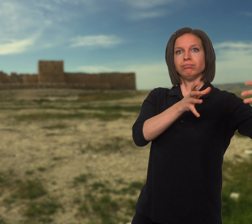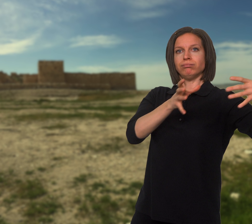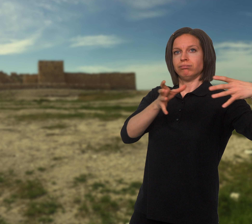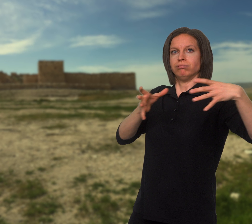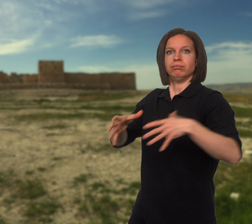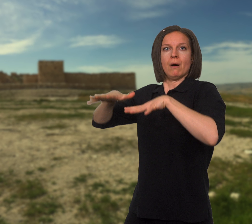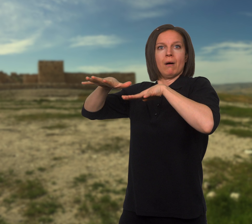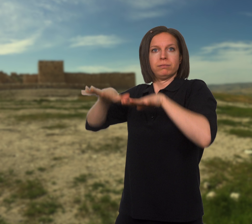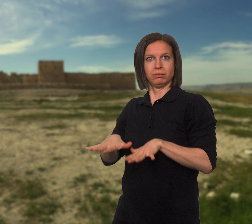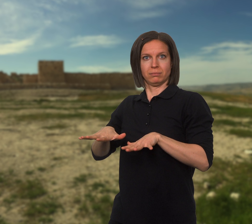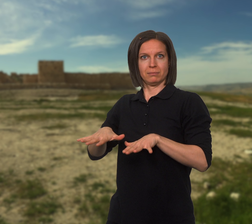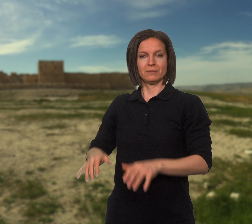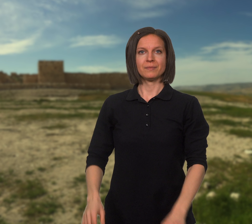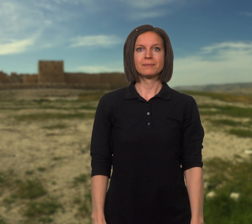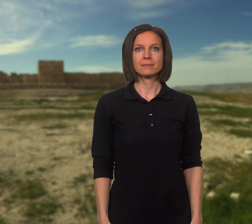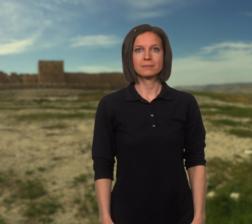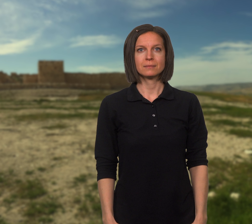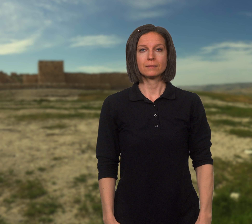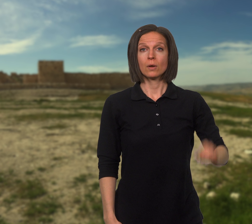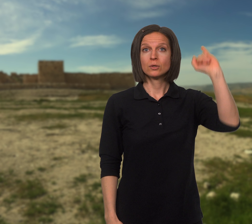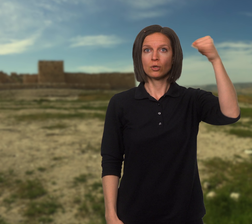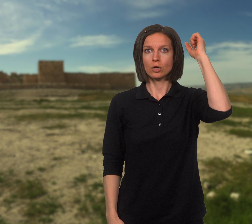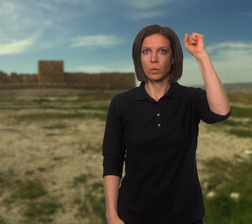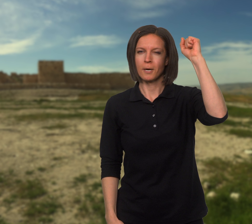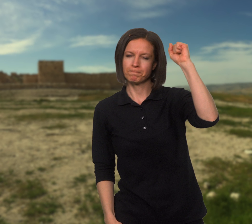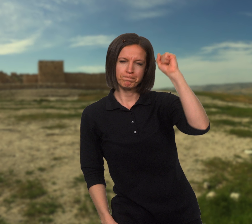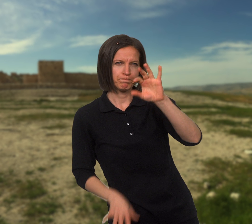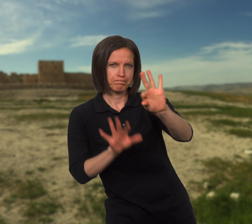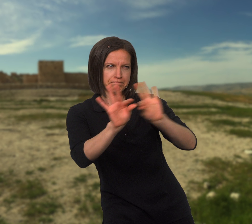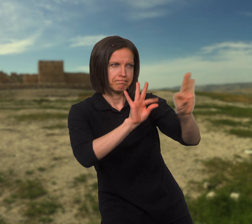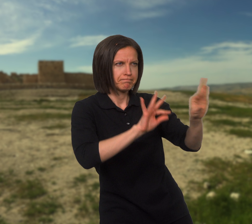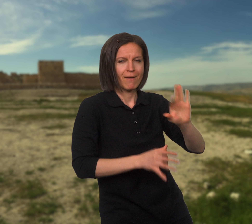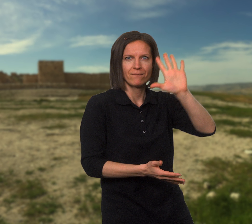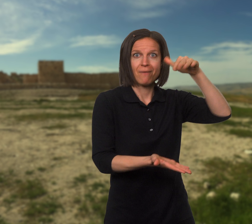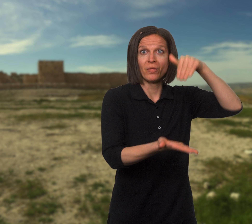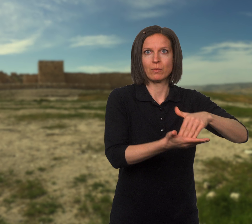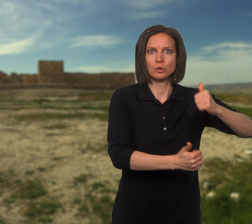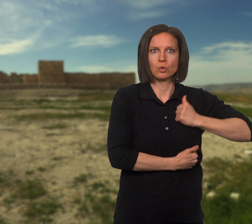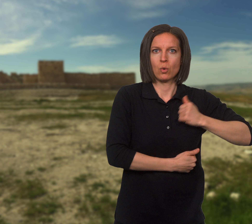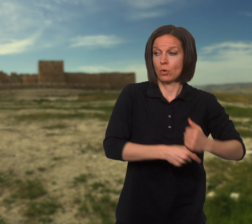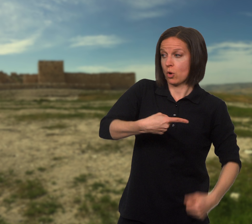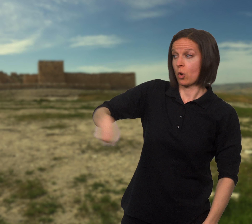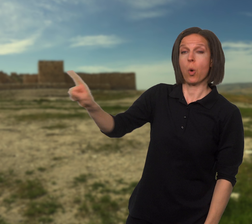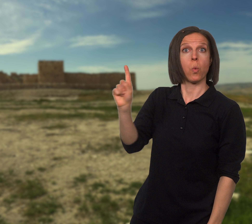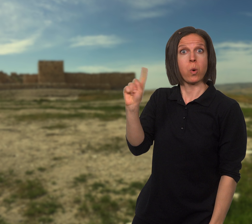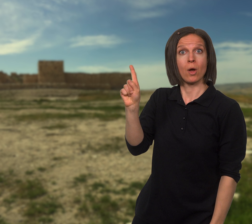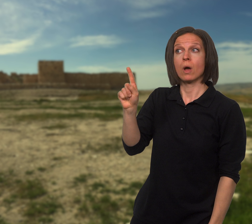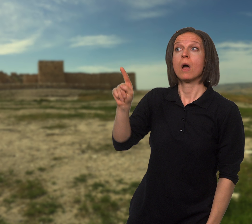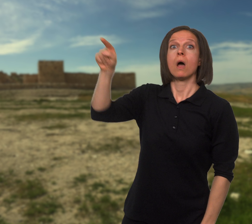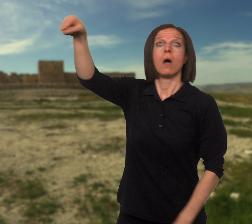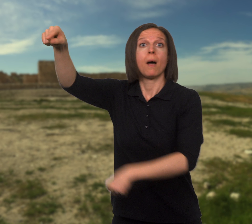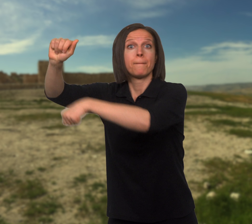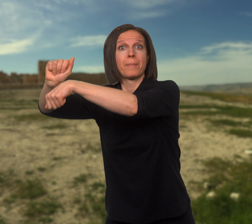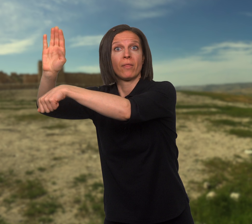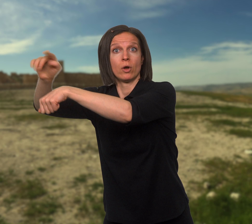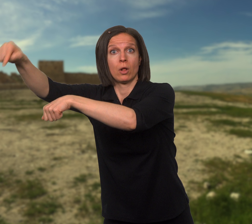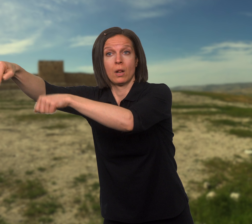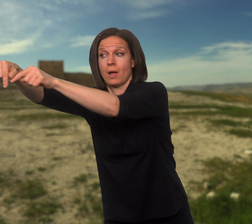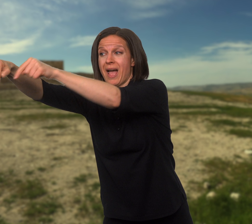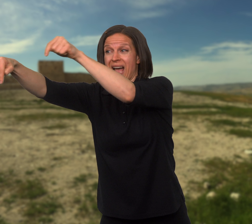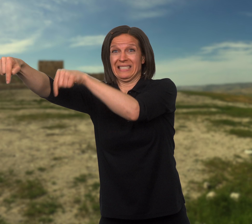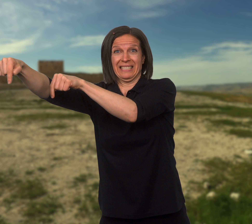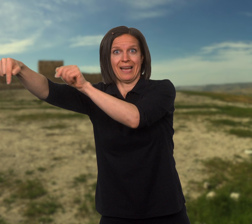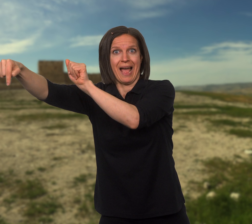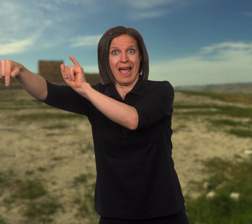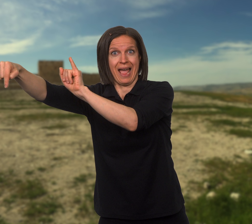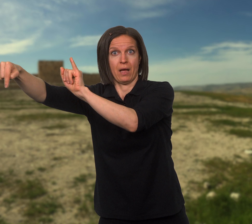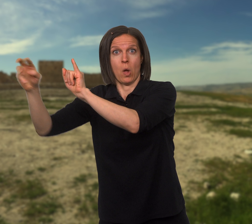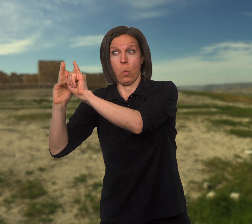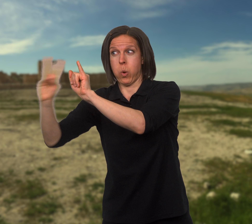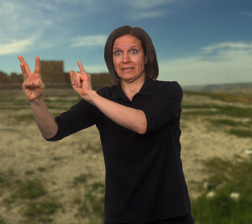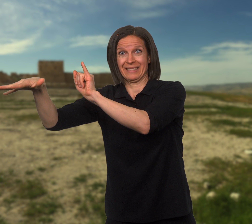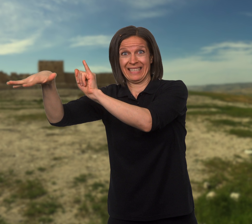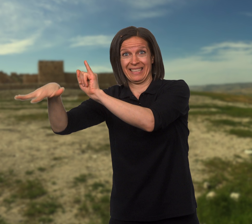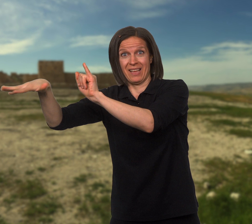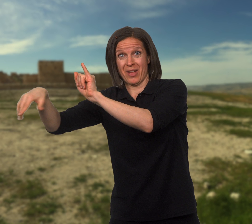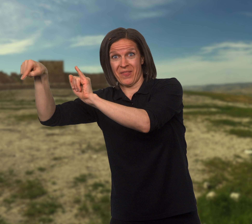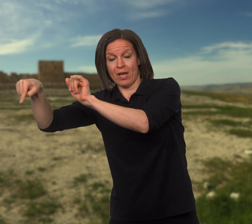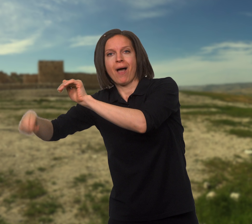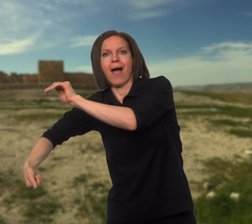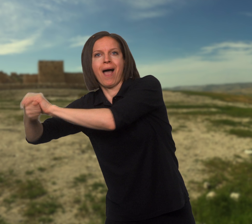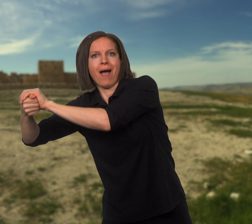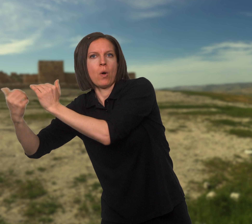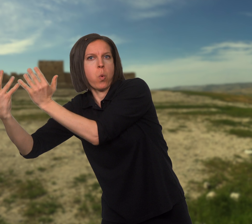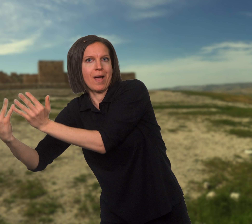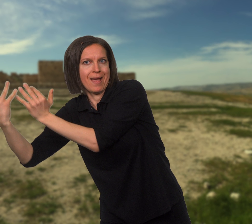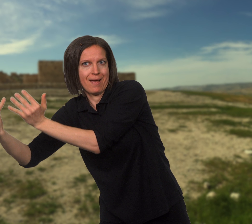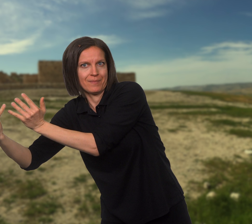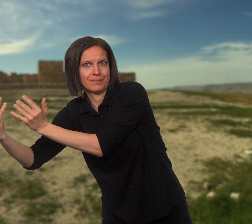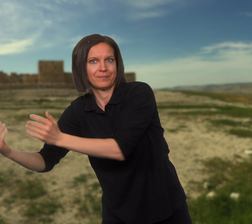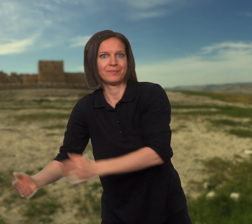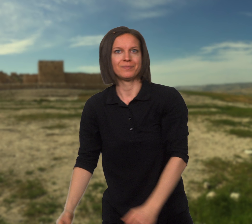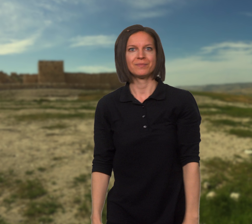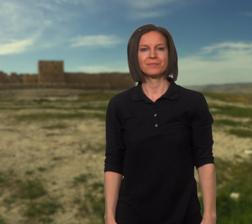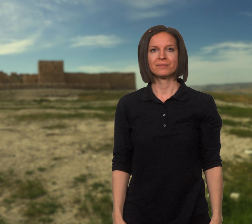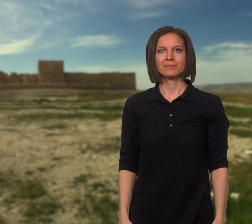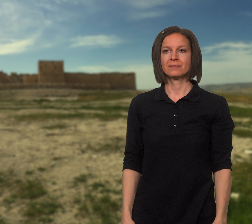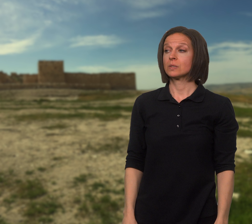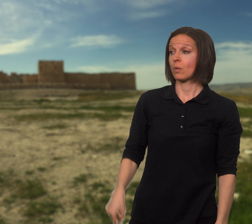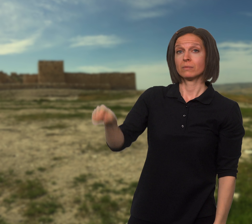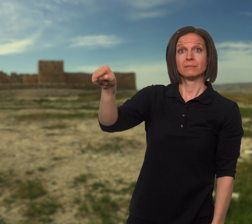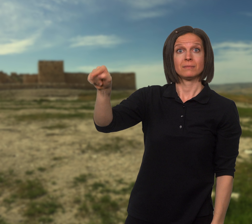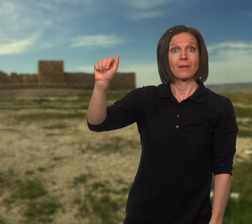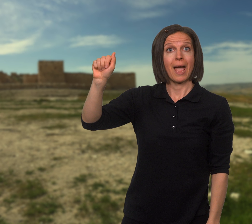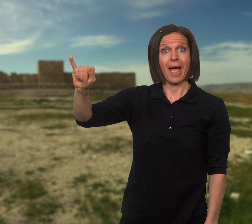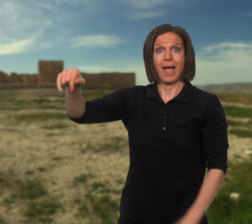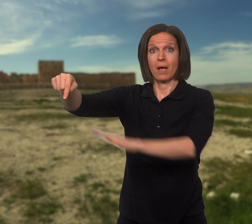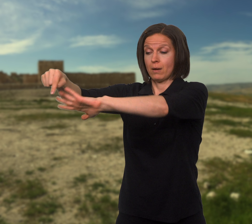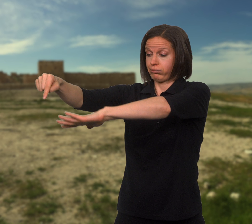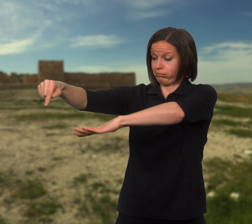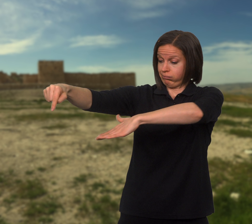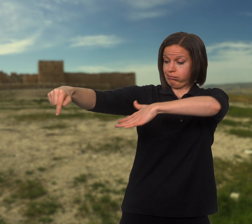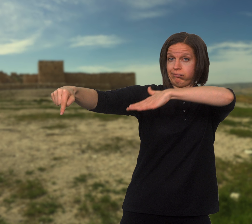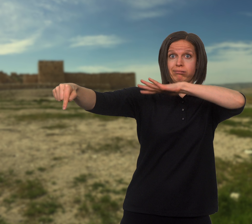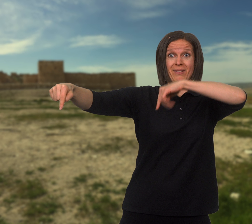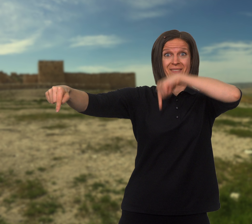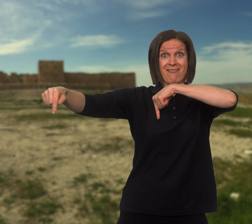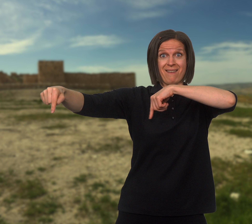Now Joshua had taken about five thousand men and set up an ambush between Bethel and Ai, to the west of the city.